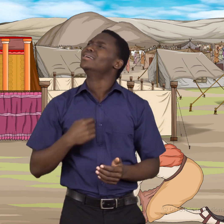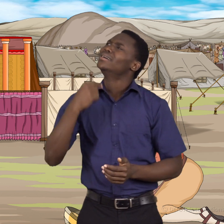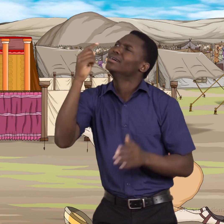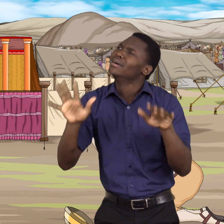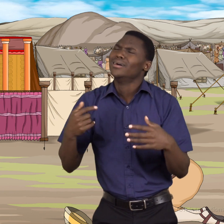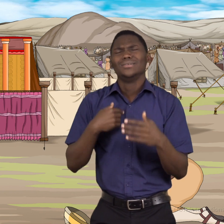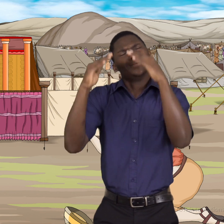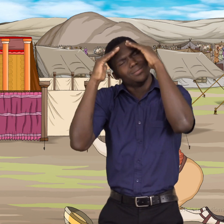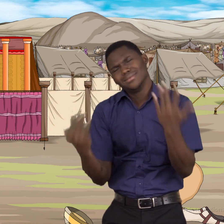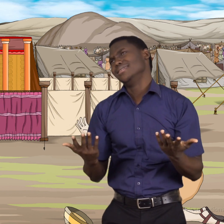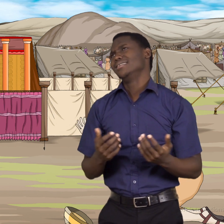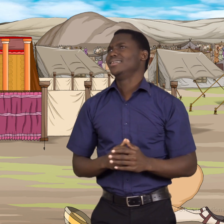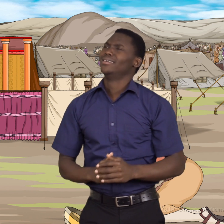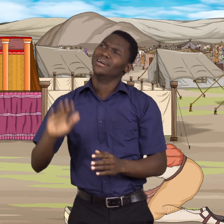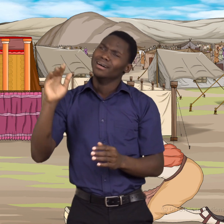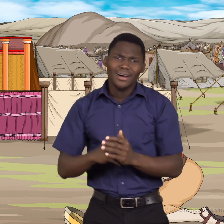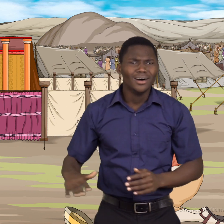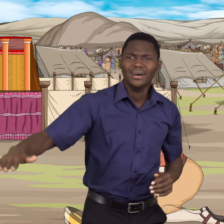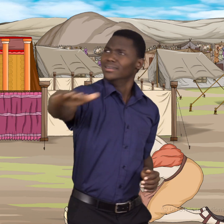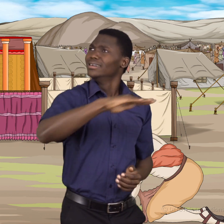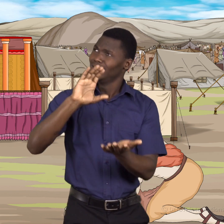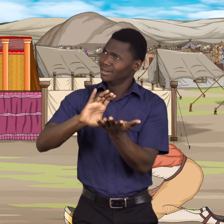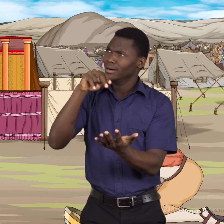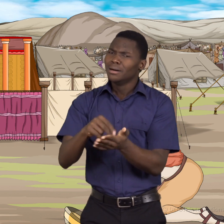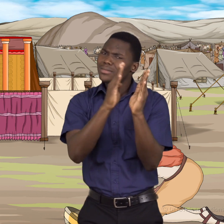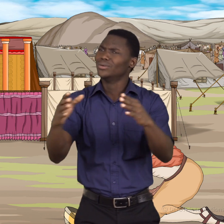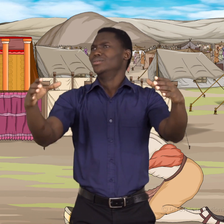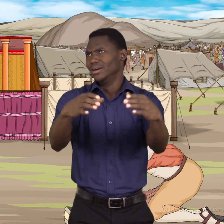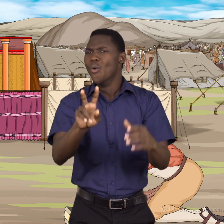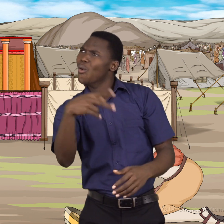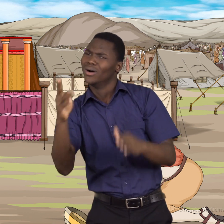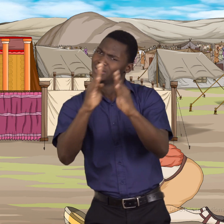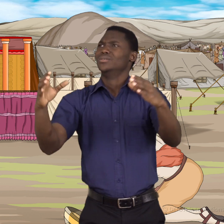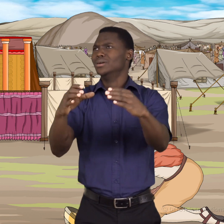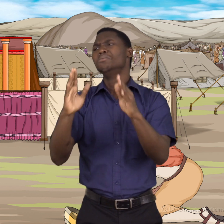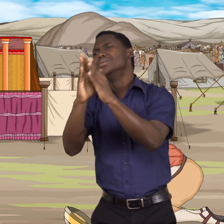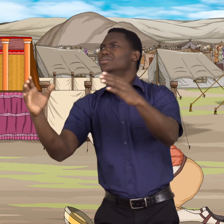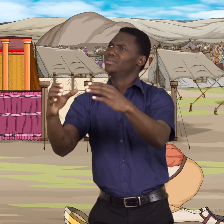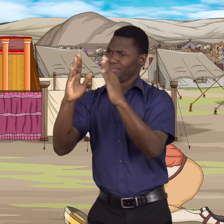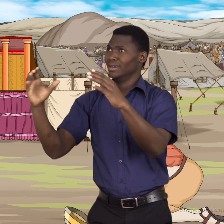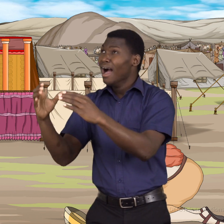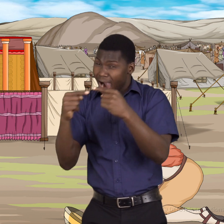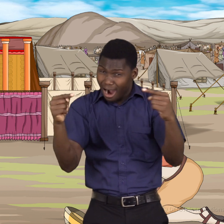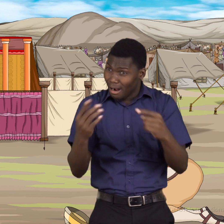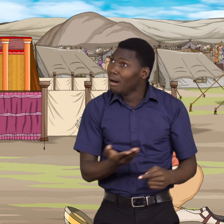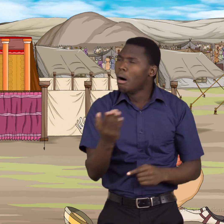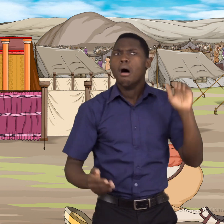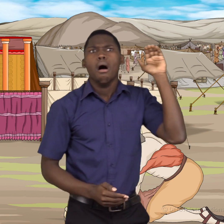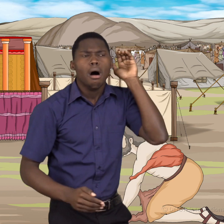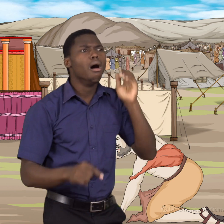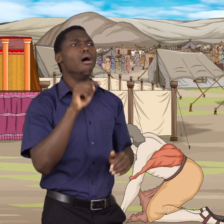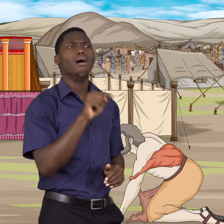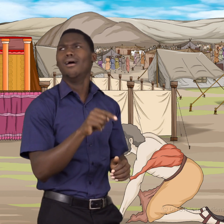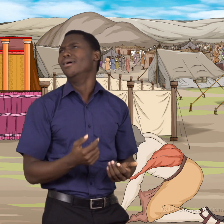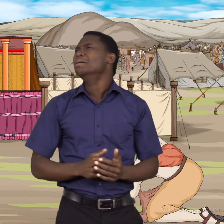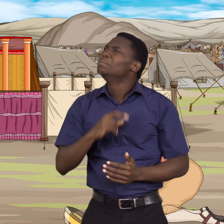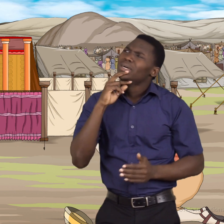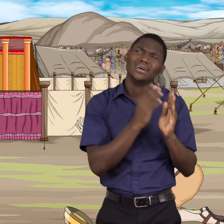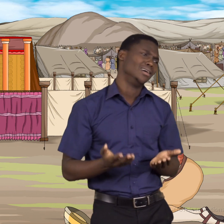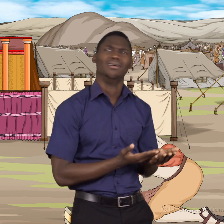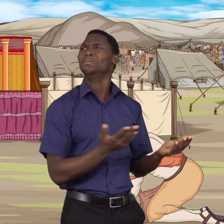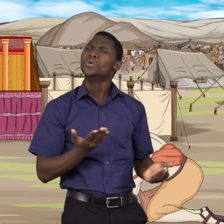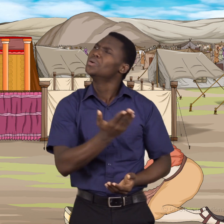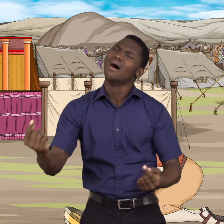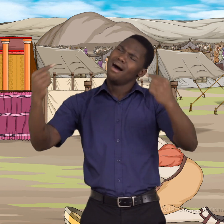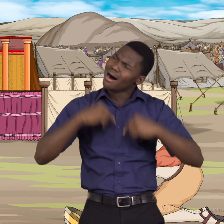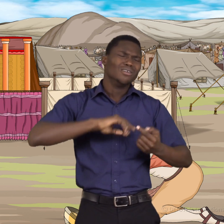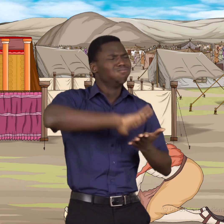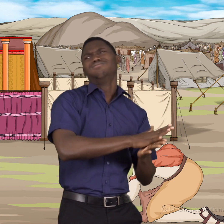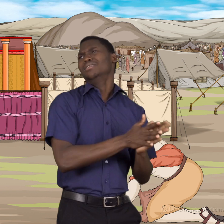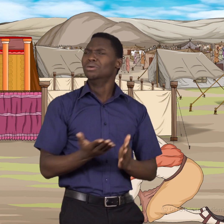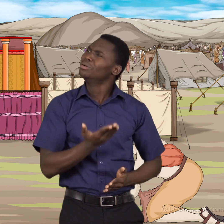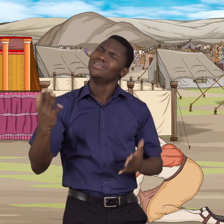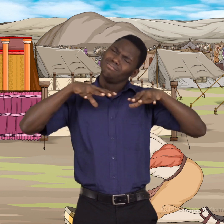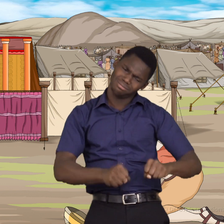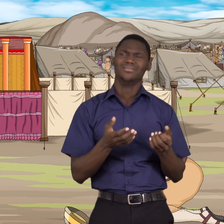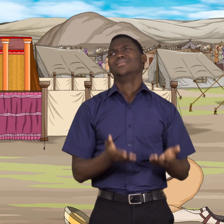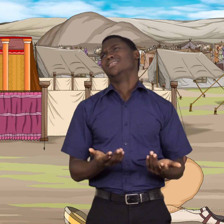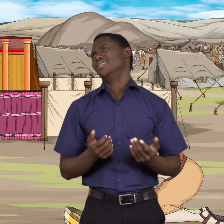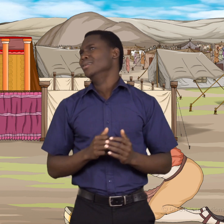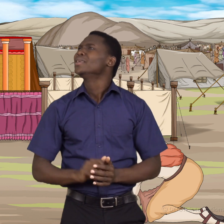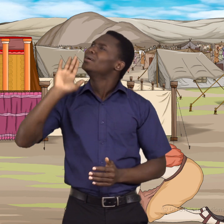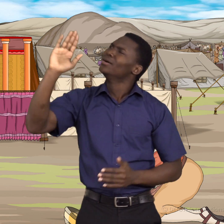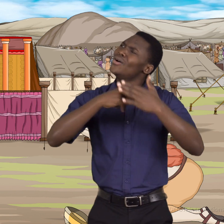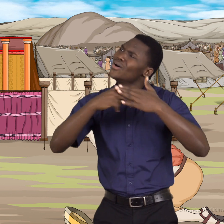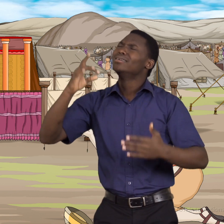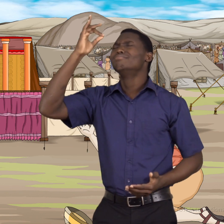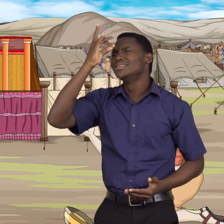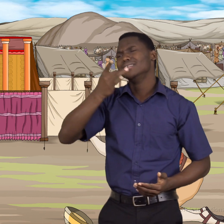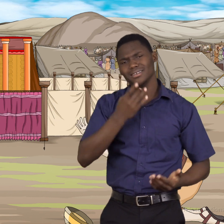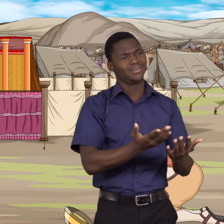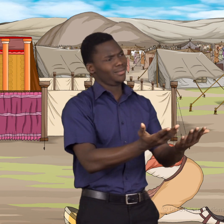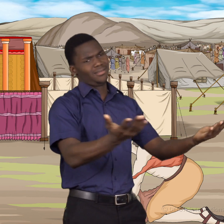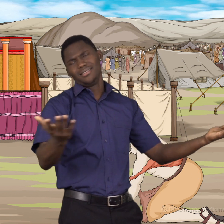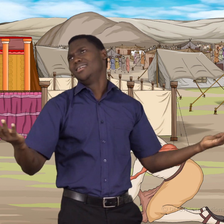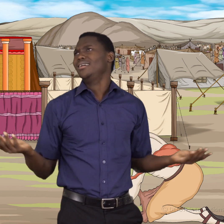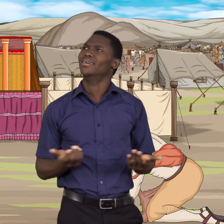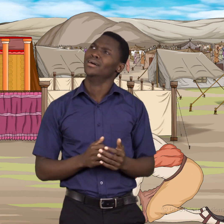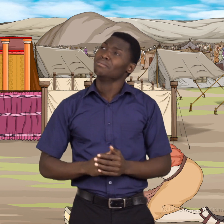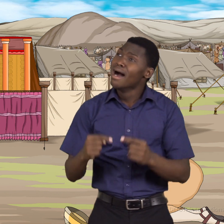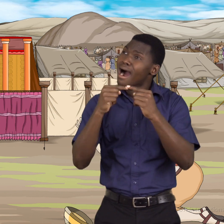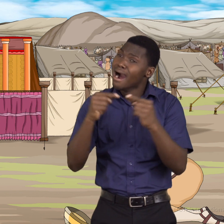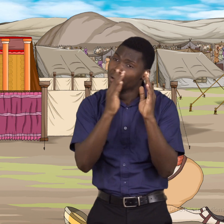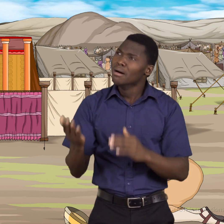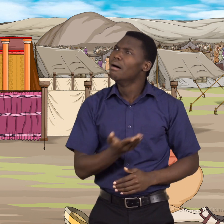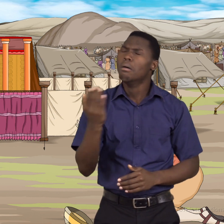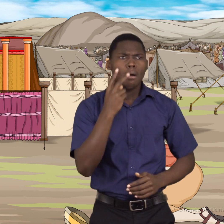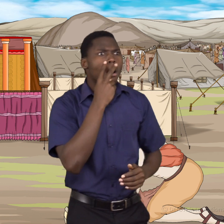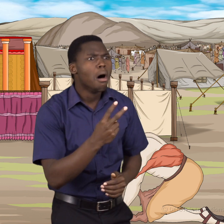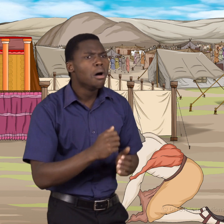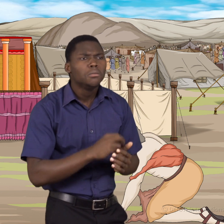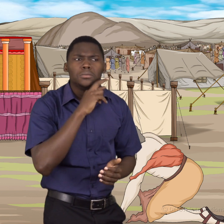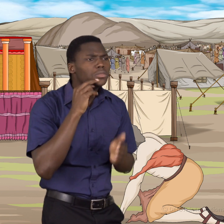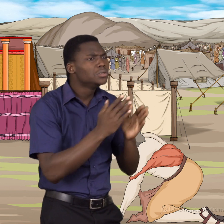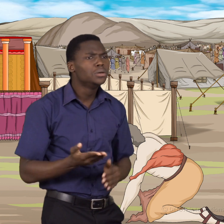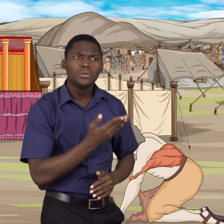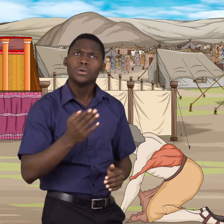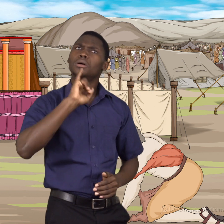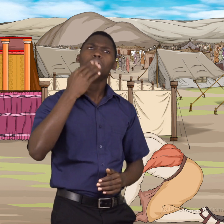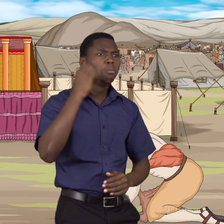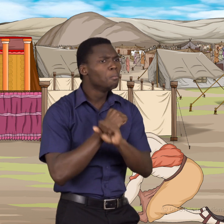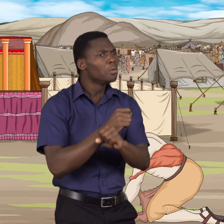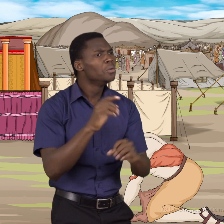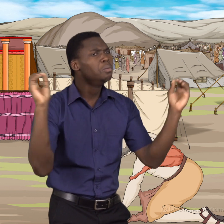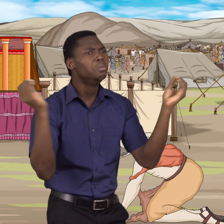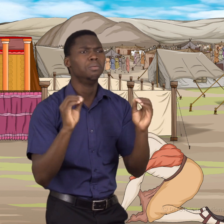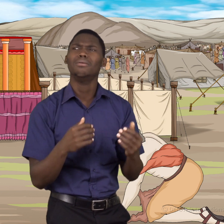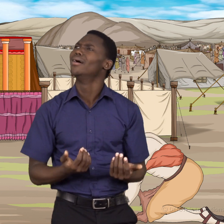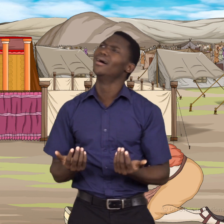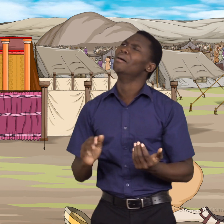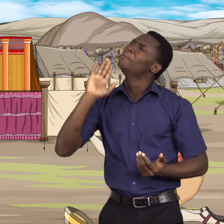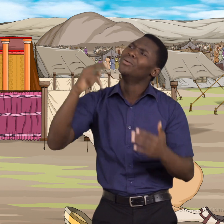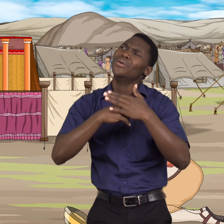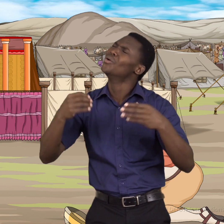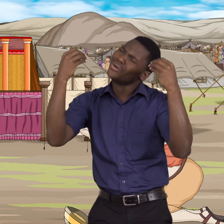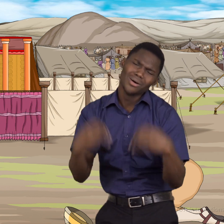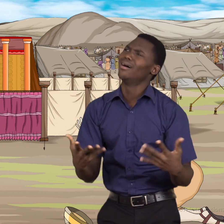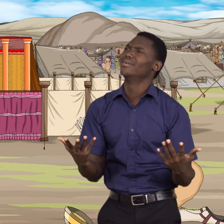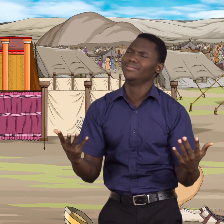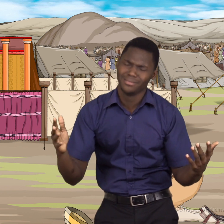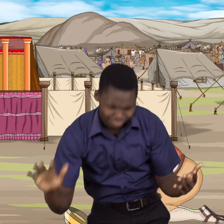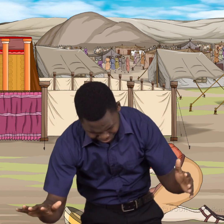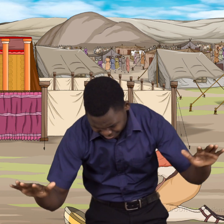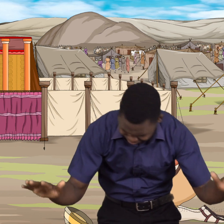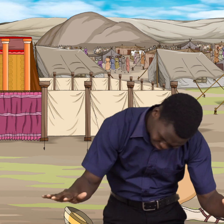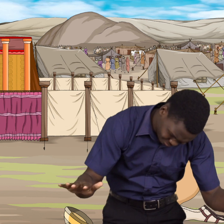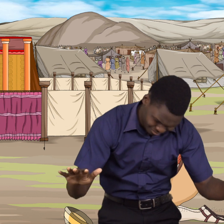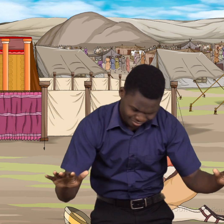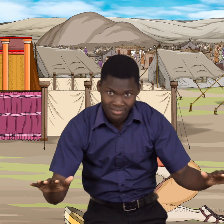When the Canaanites and all who live in the land hear about this, they will surround us and wipe out our name from the earth.